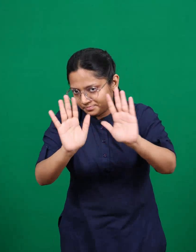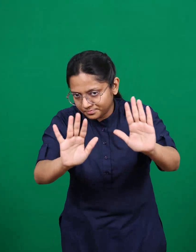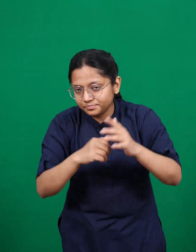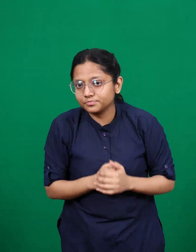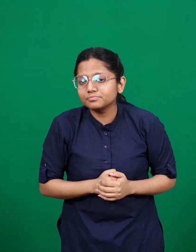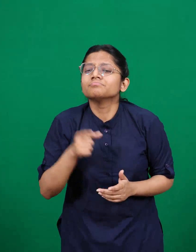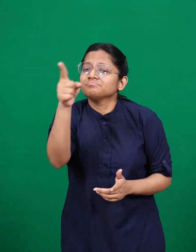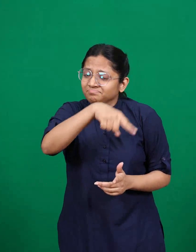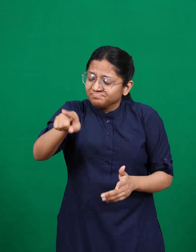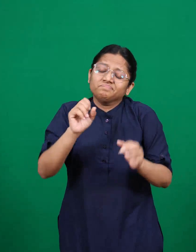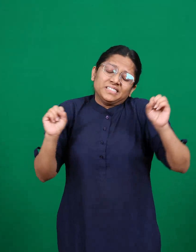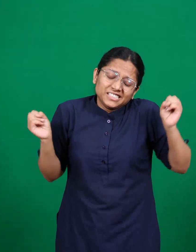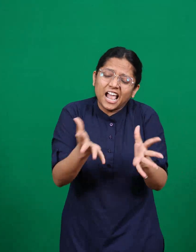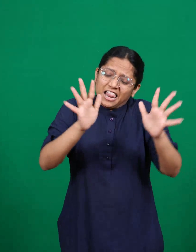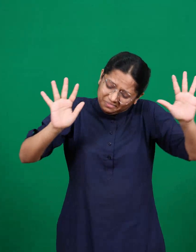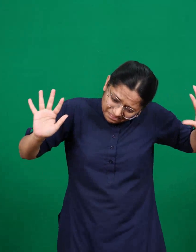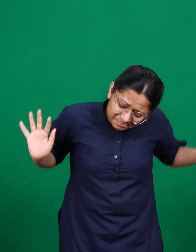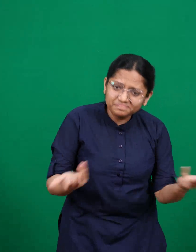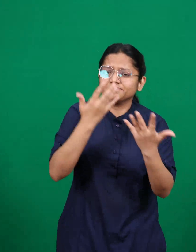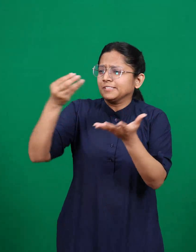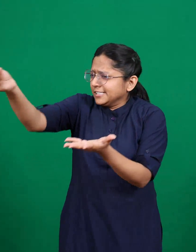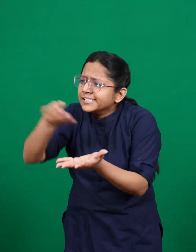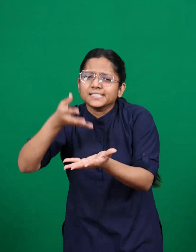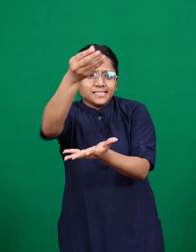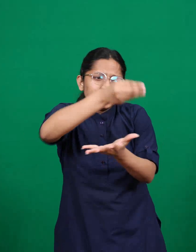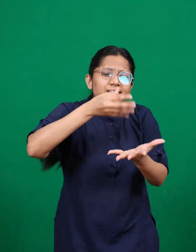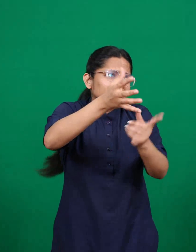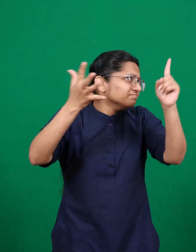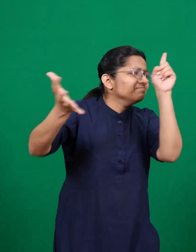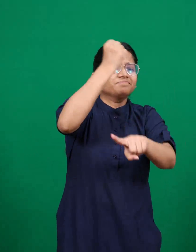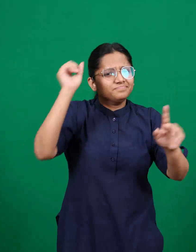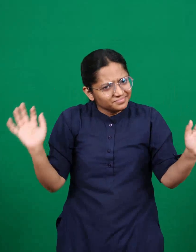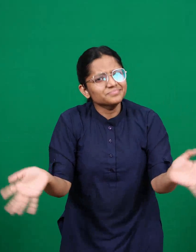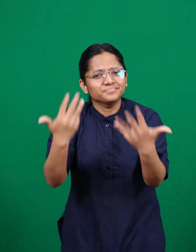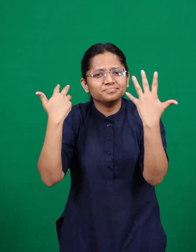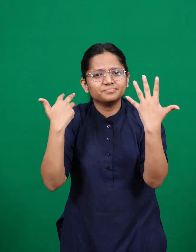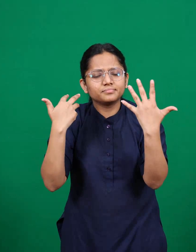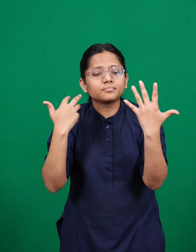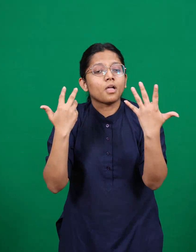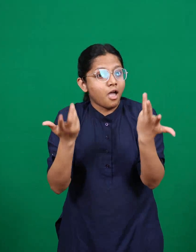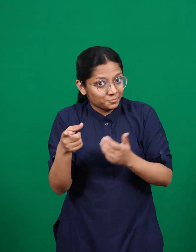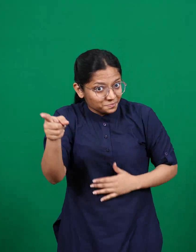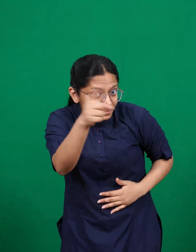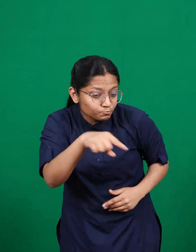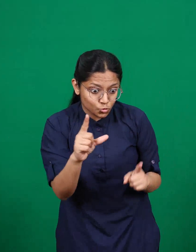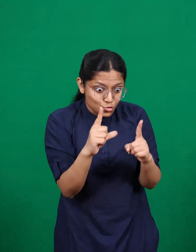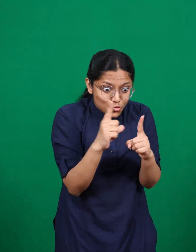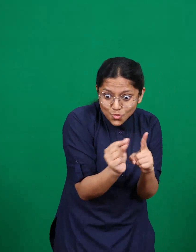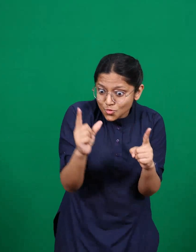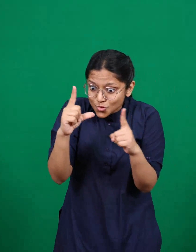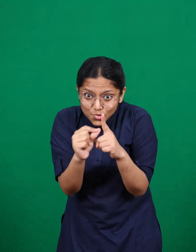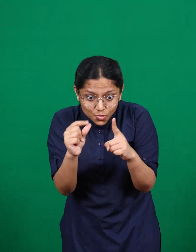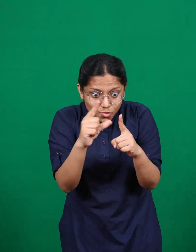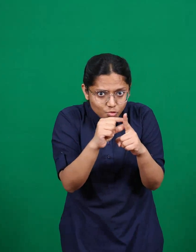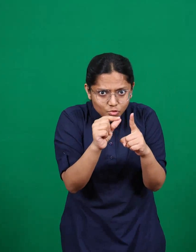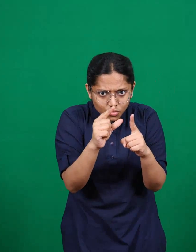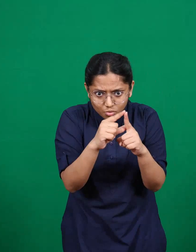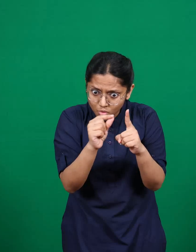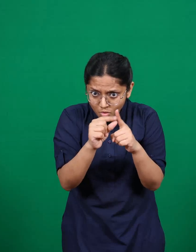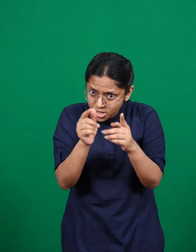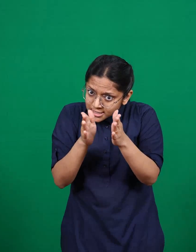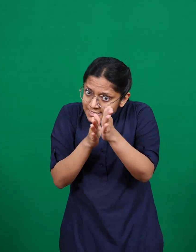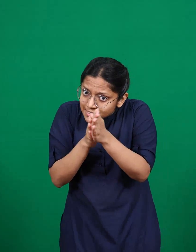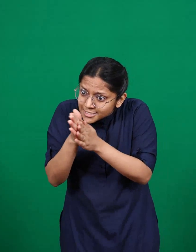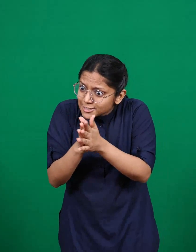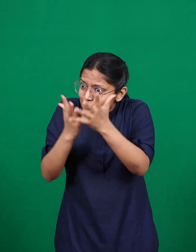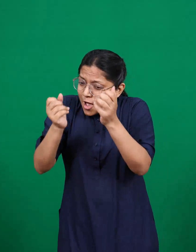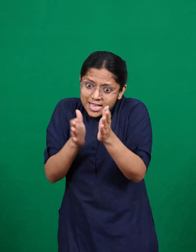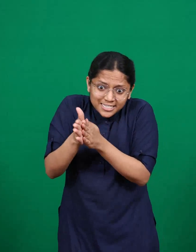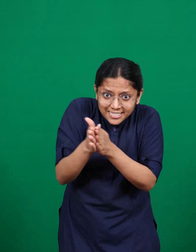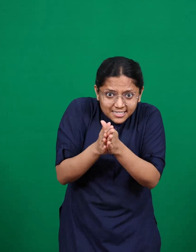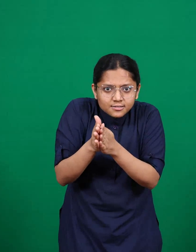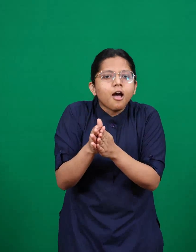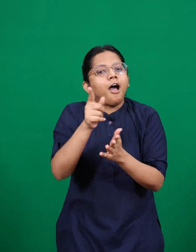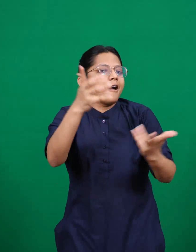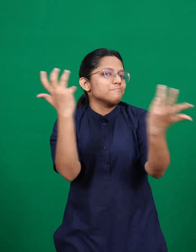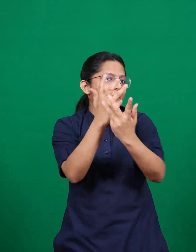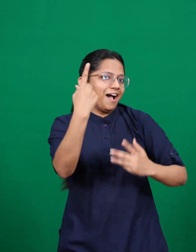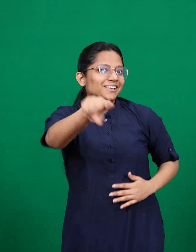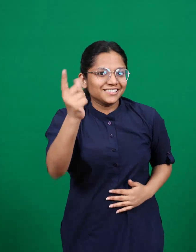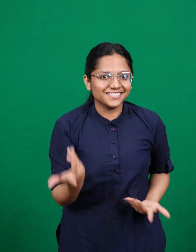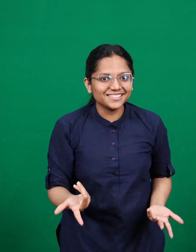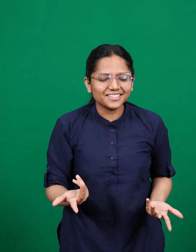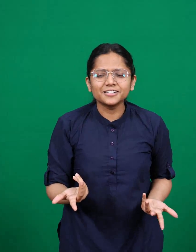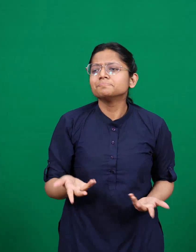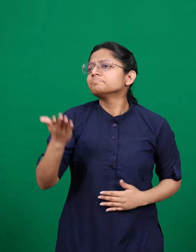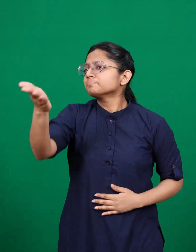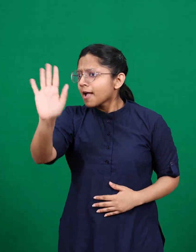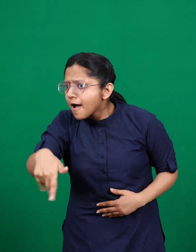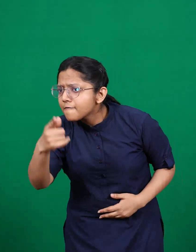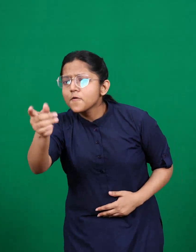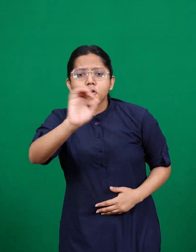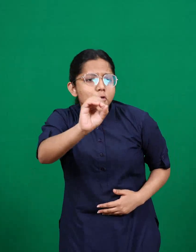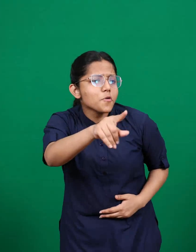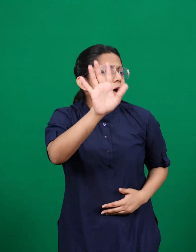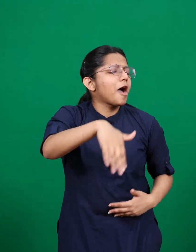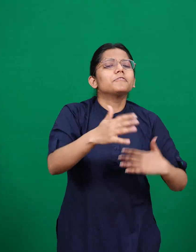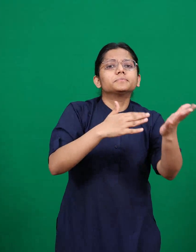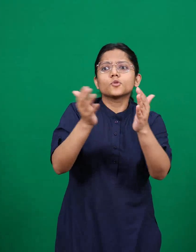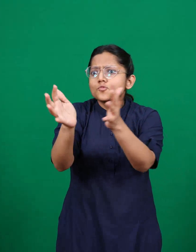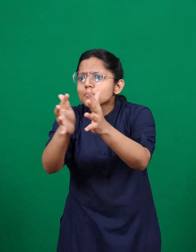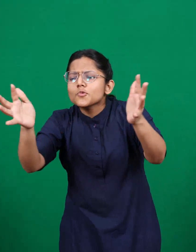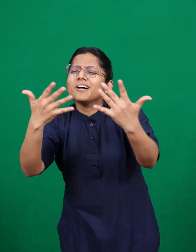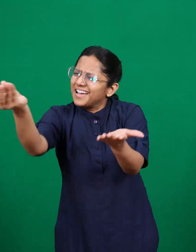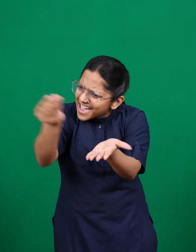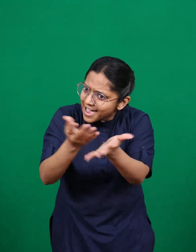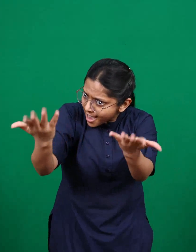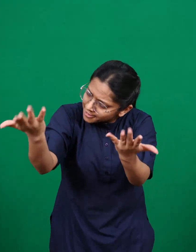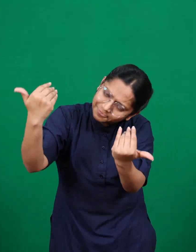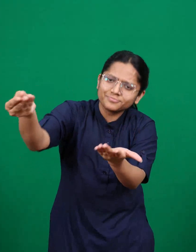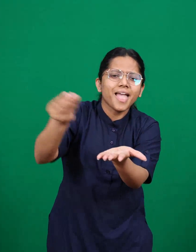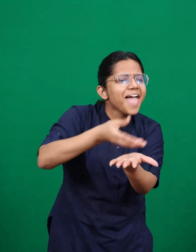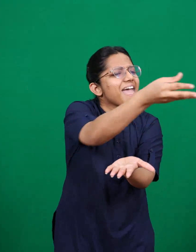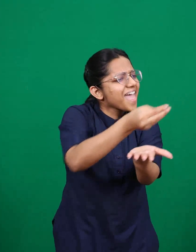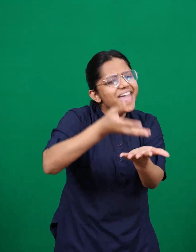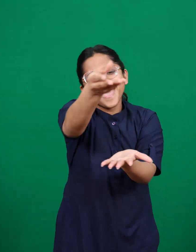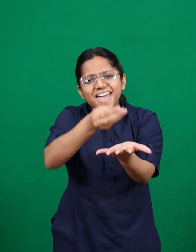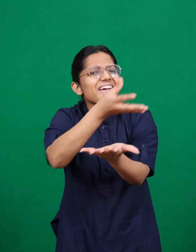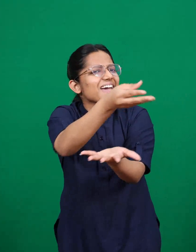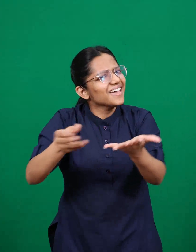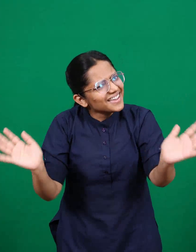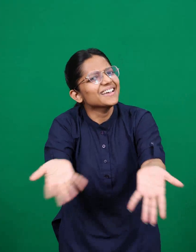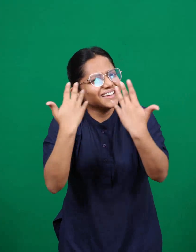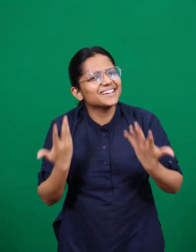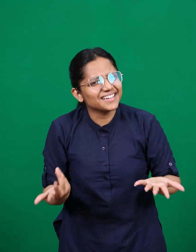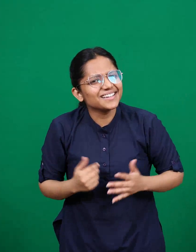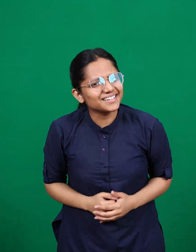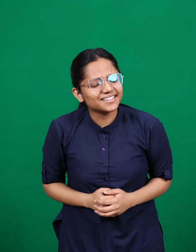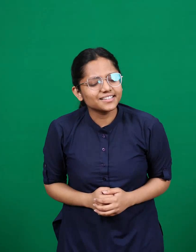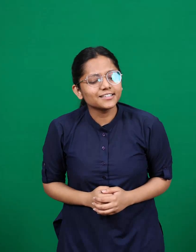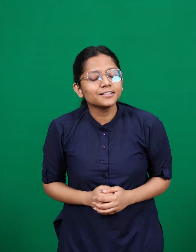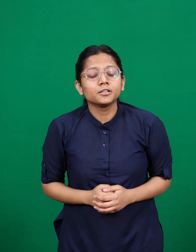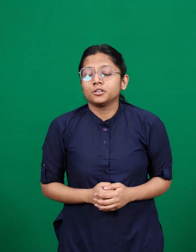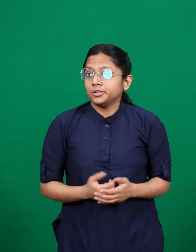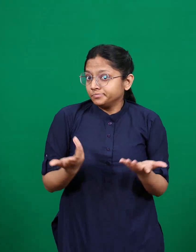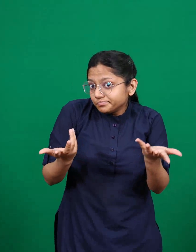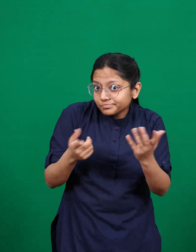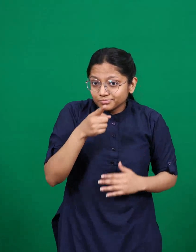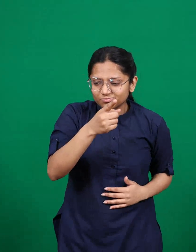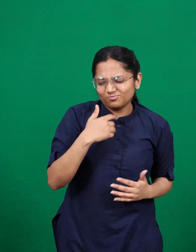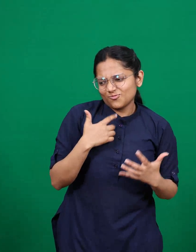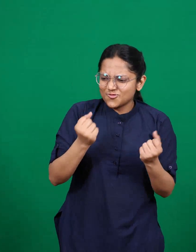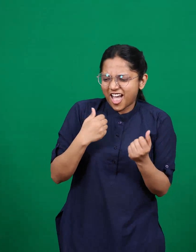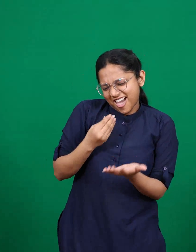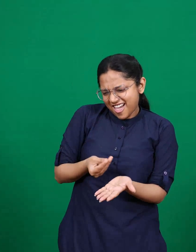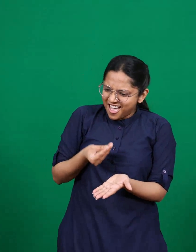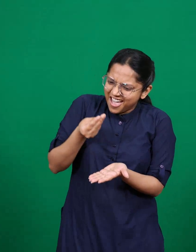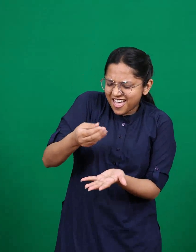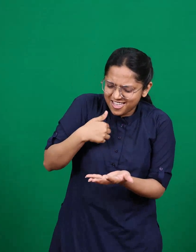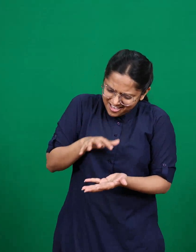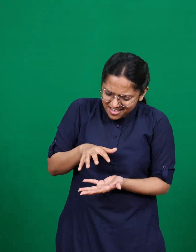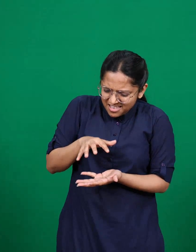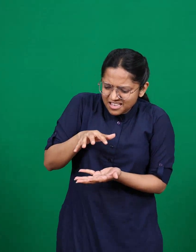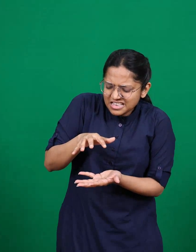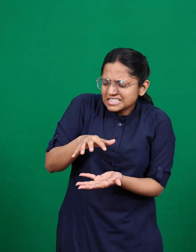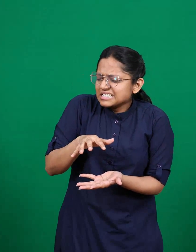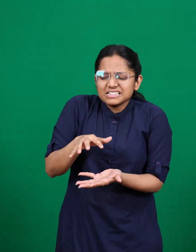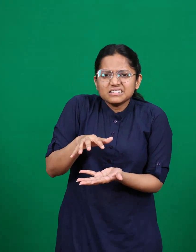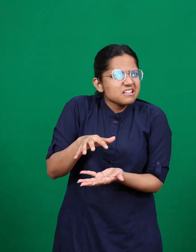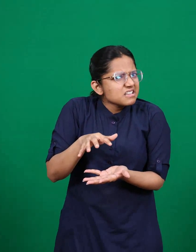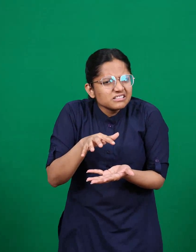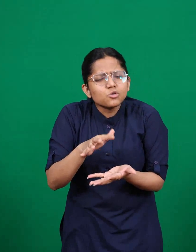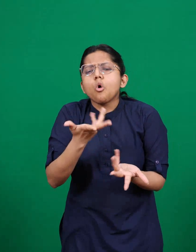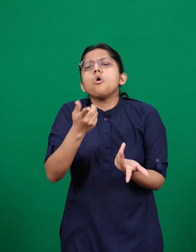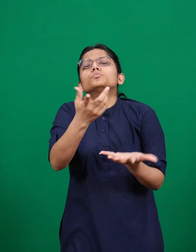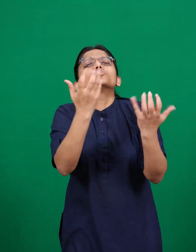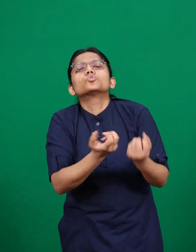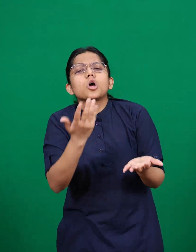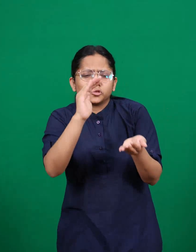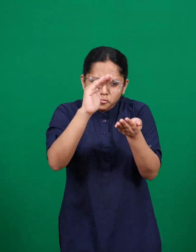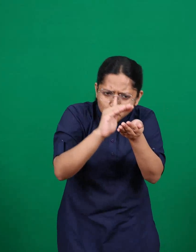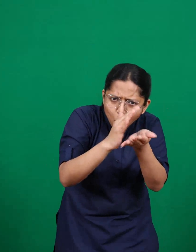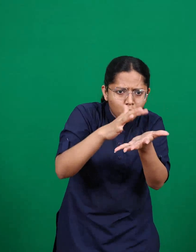Now finish the work, so that you may complete it just as eagerly as you began, according to your means.